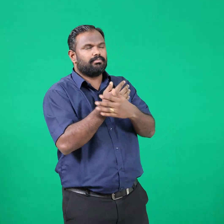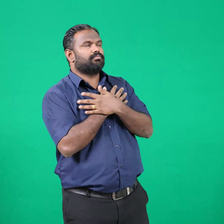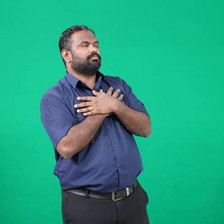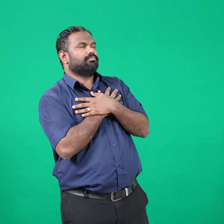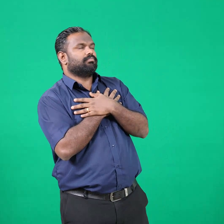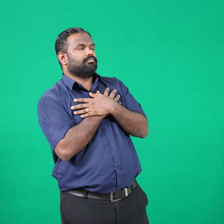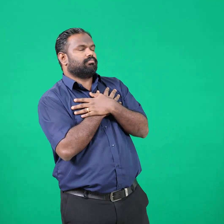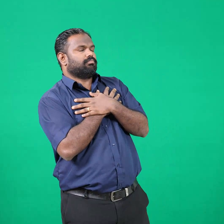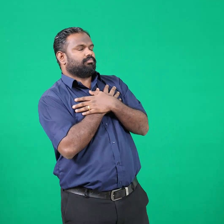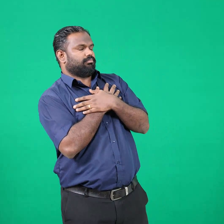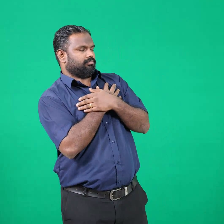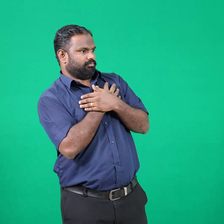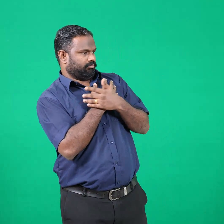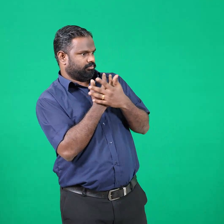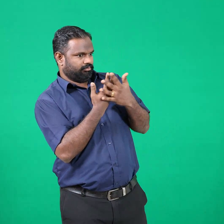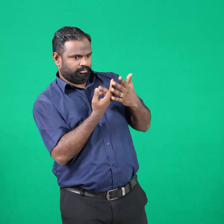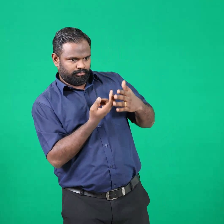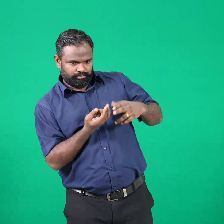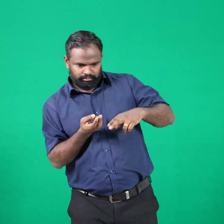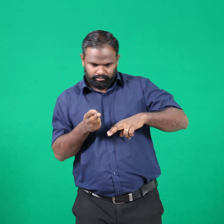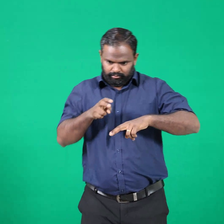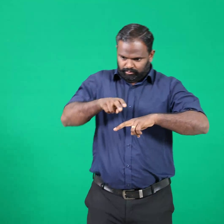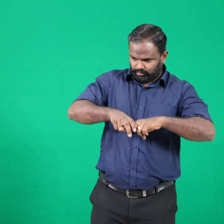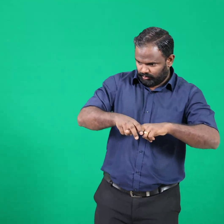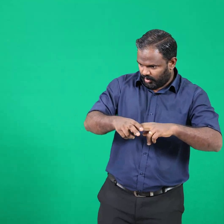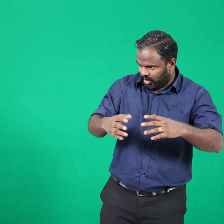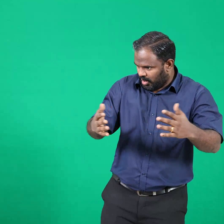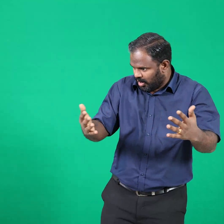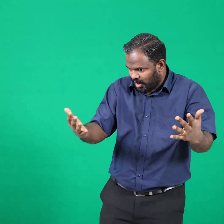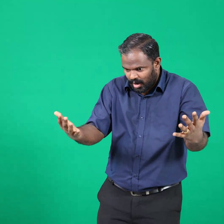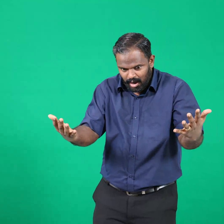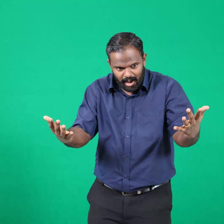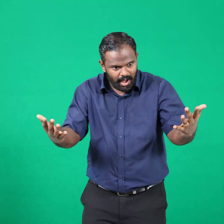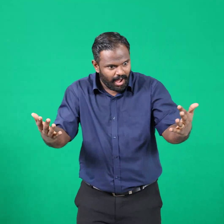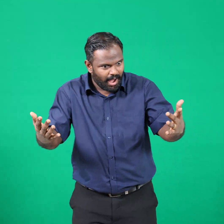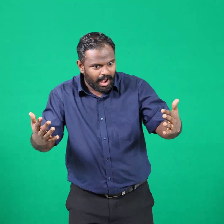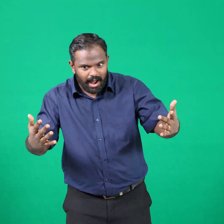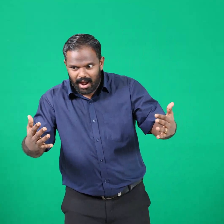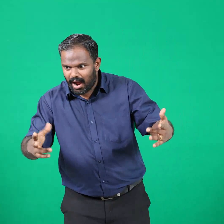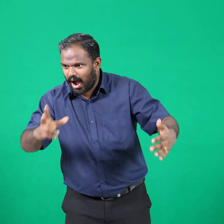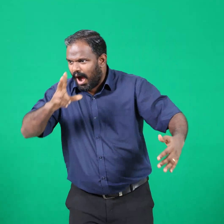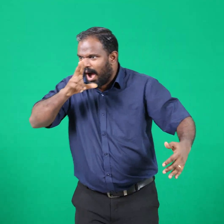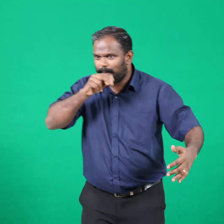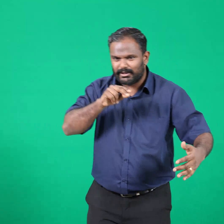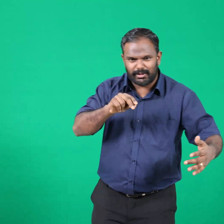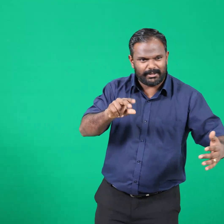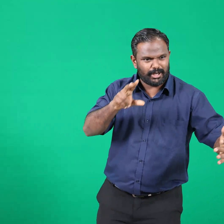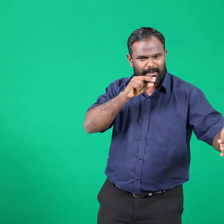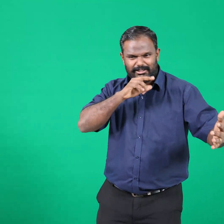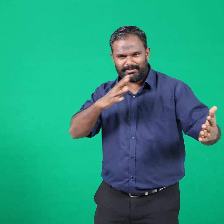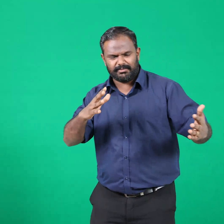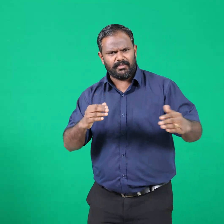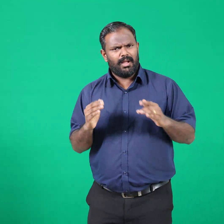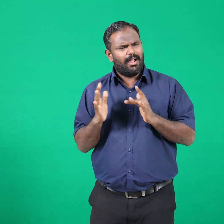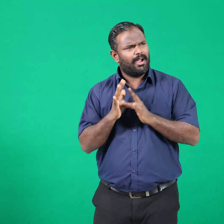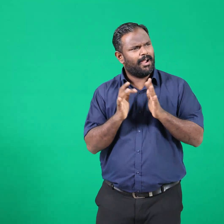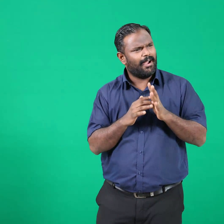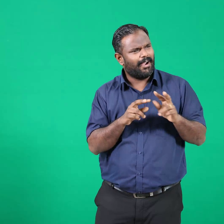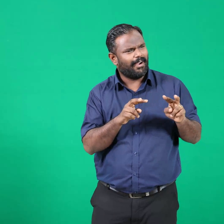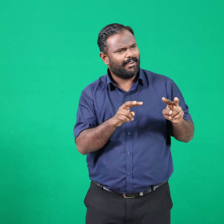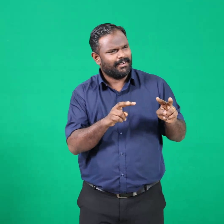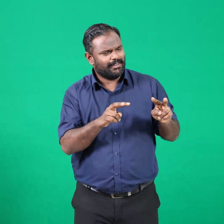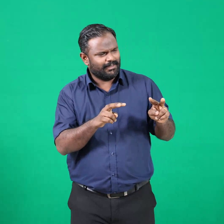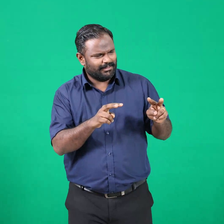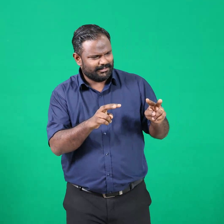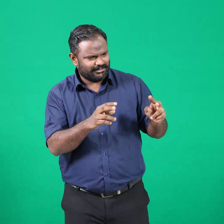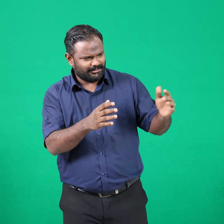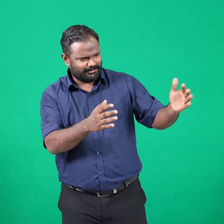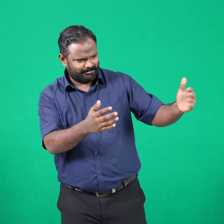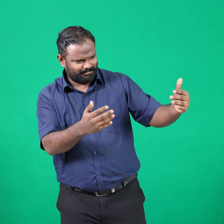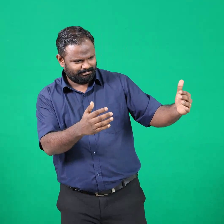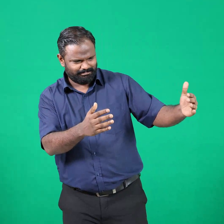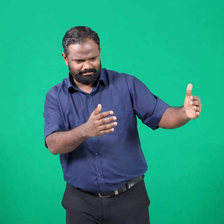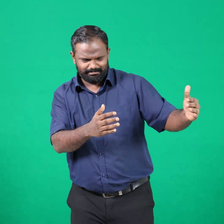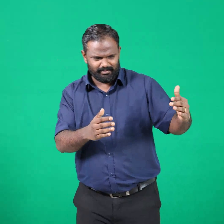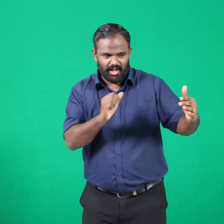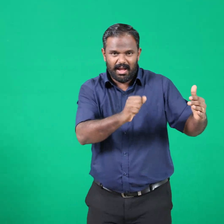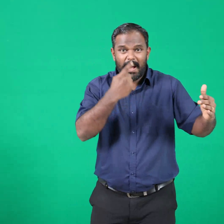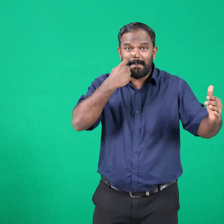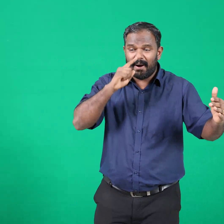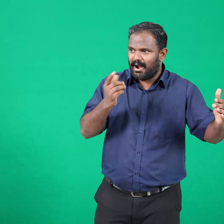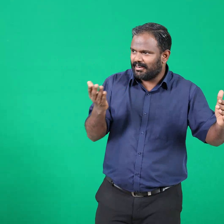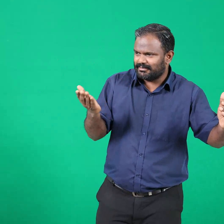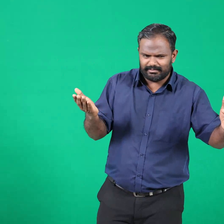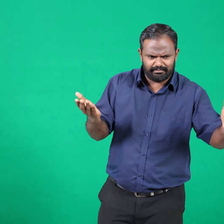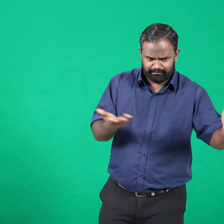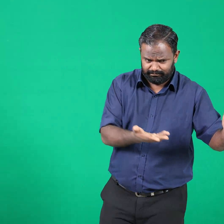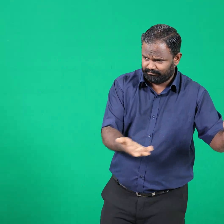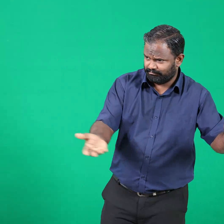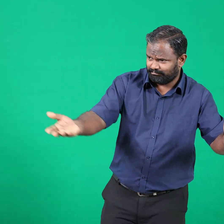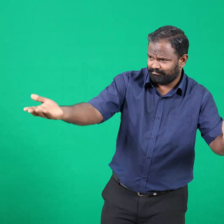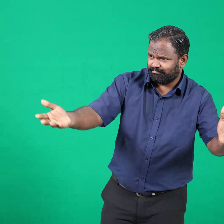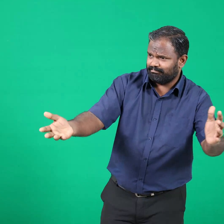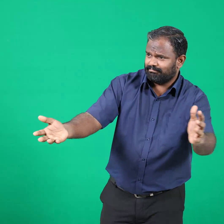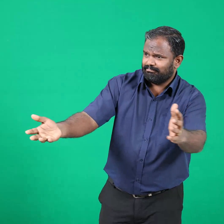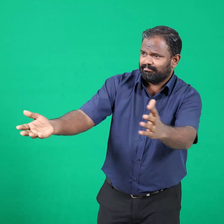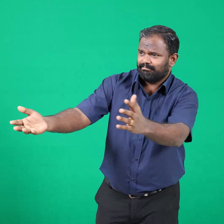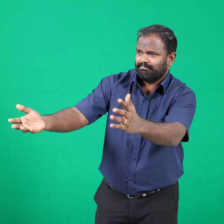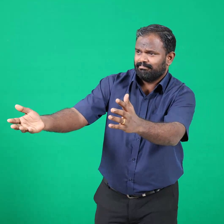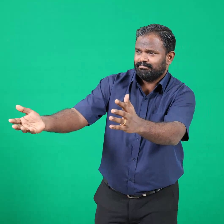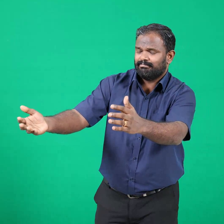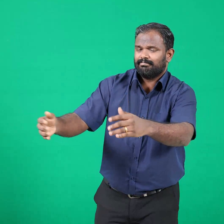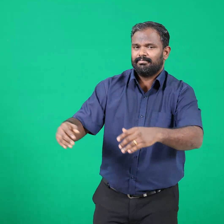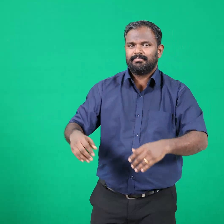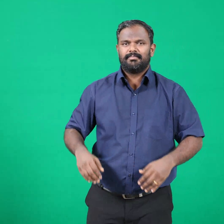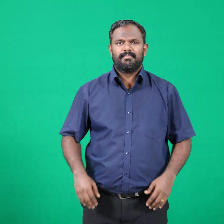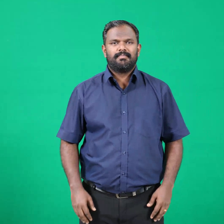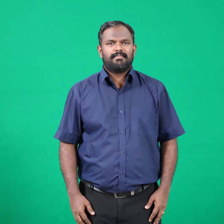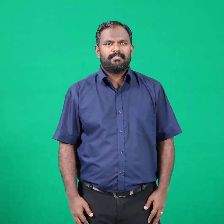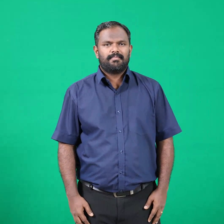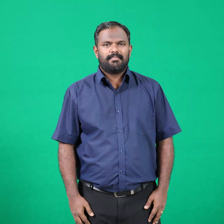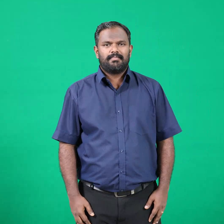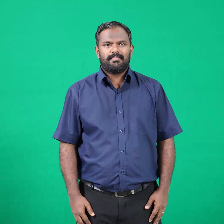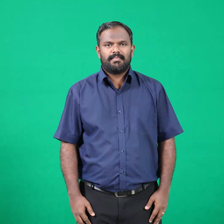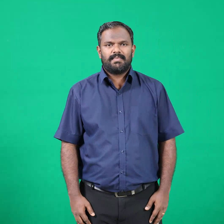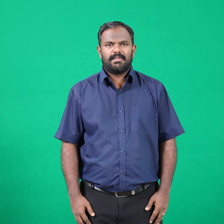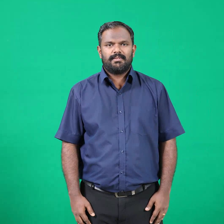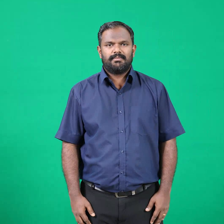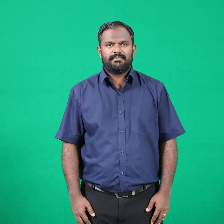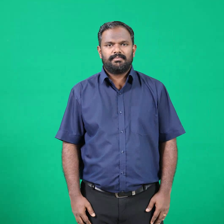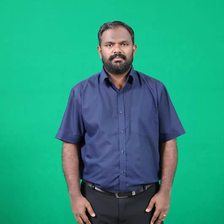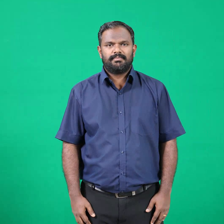And the dead man sat up and began to speak! Then Jesus gave him back to his mother.